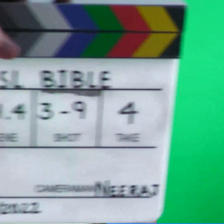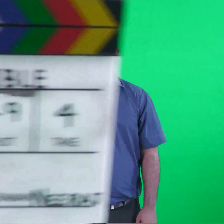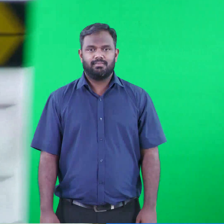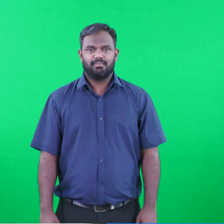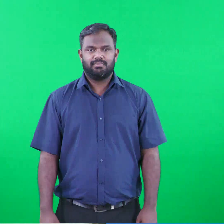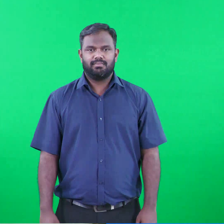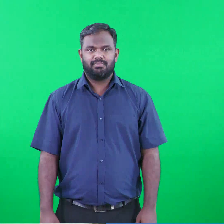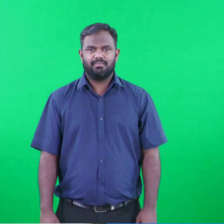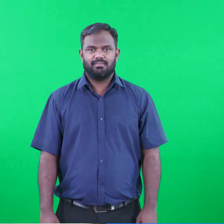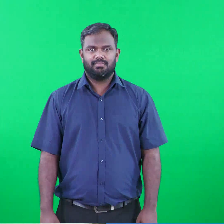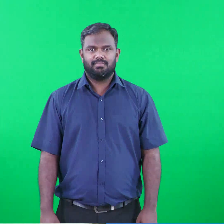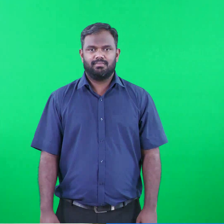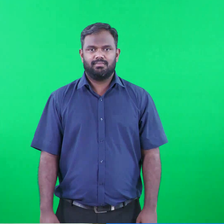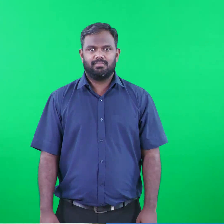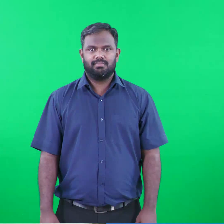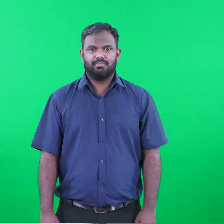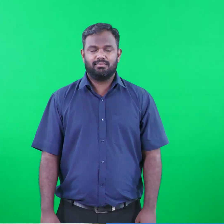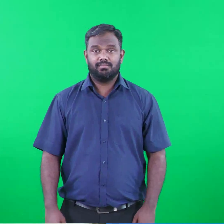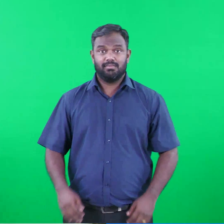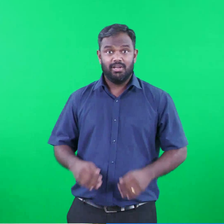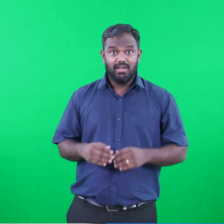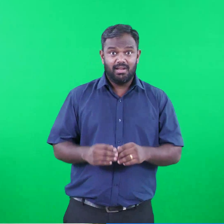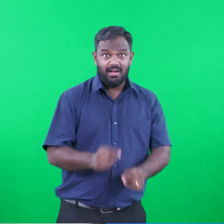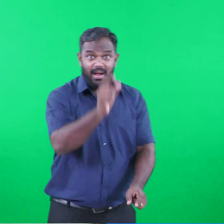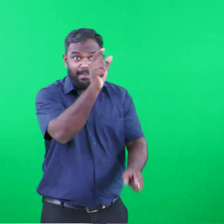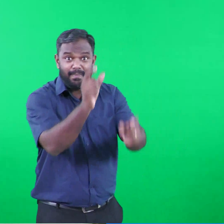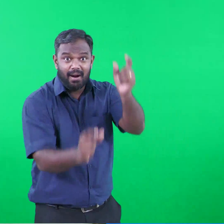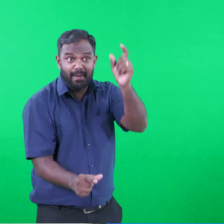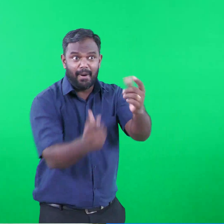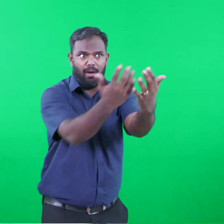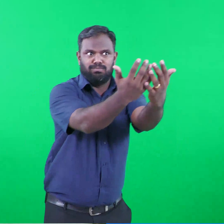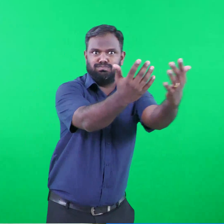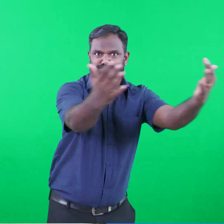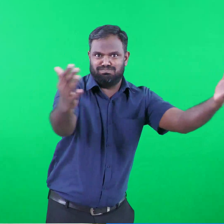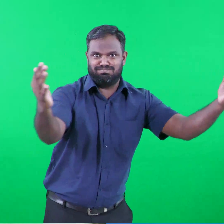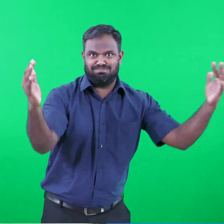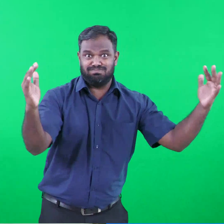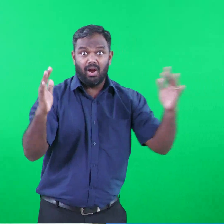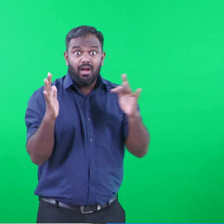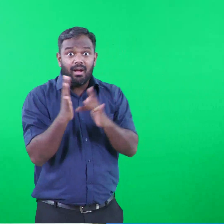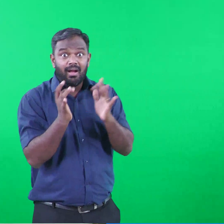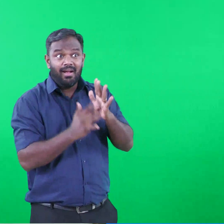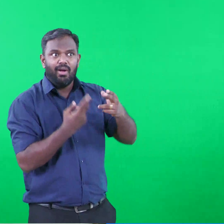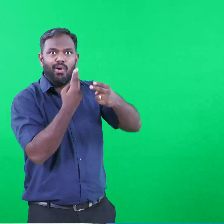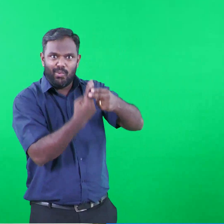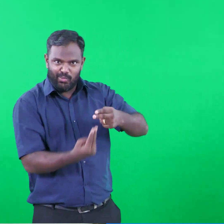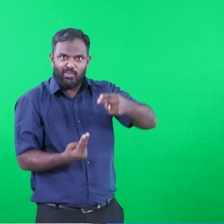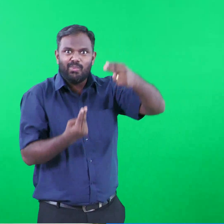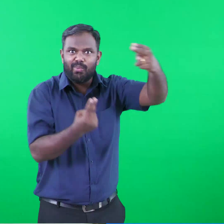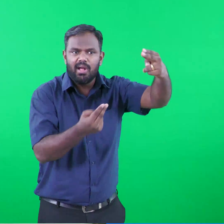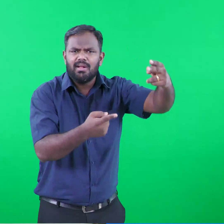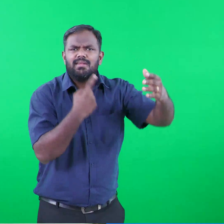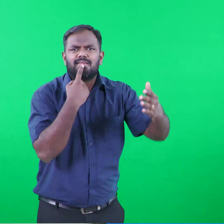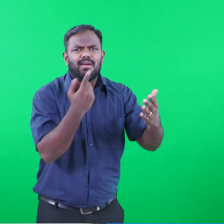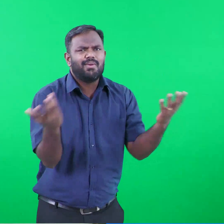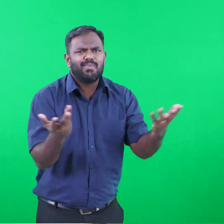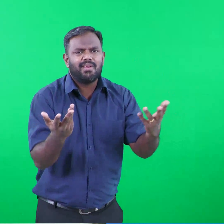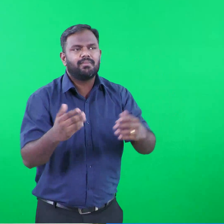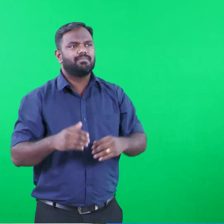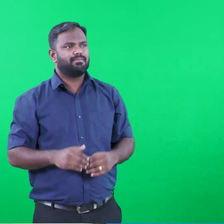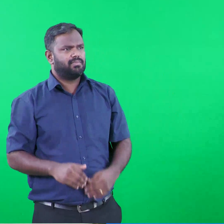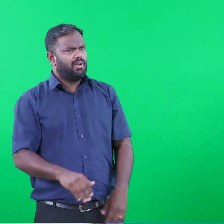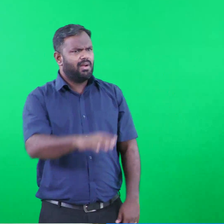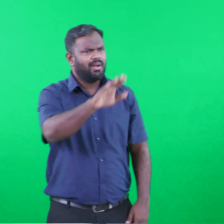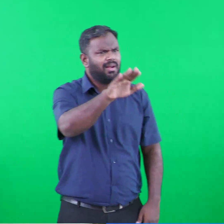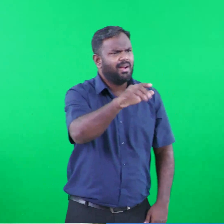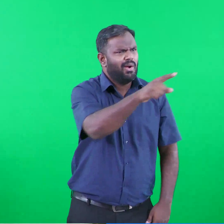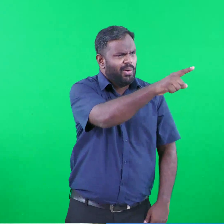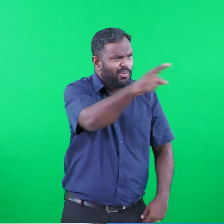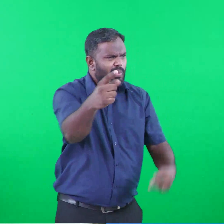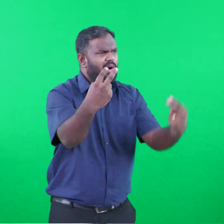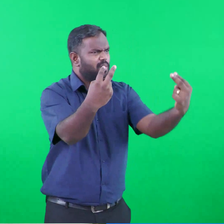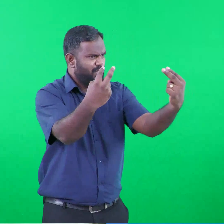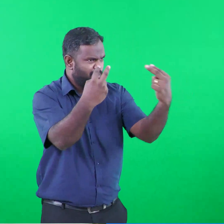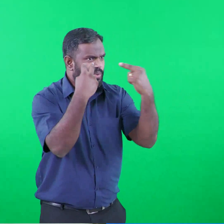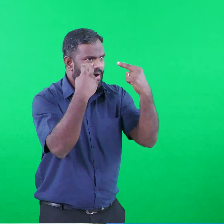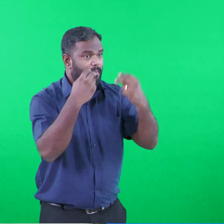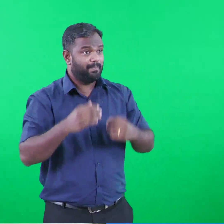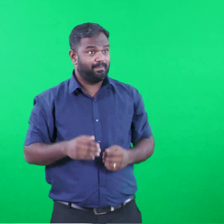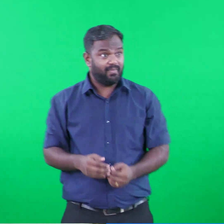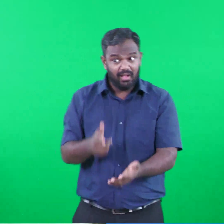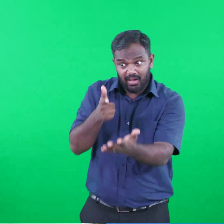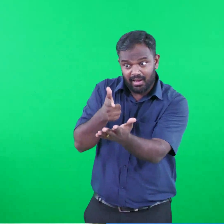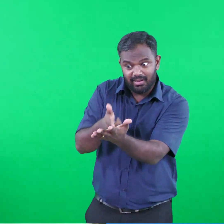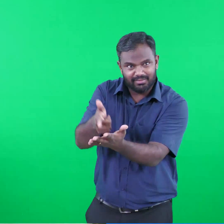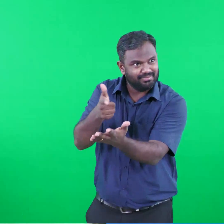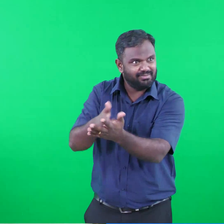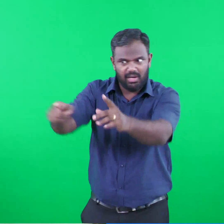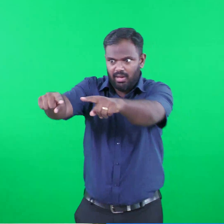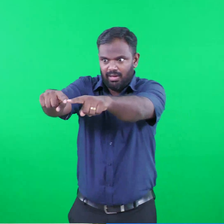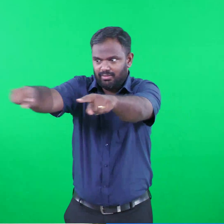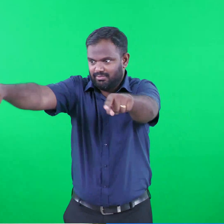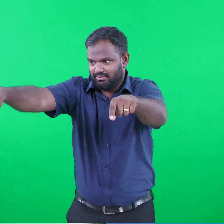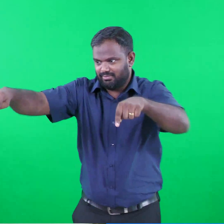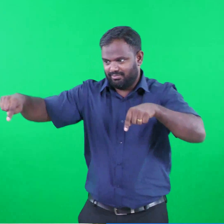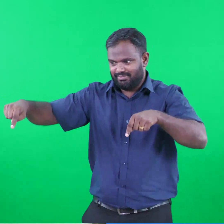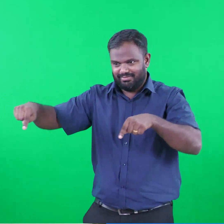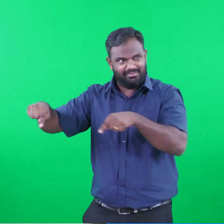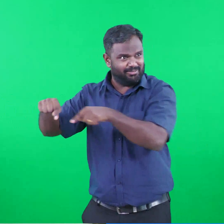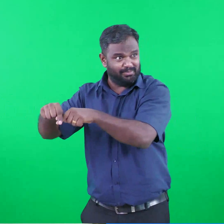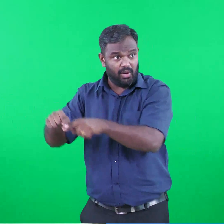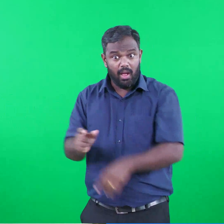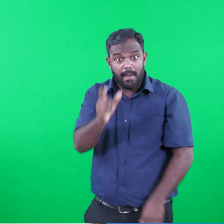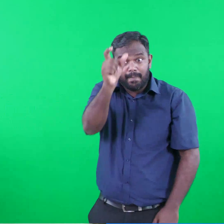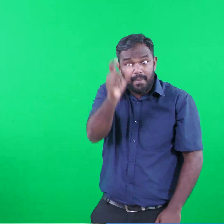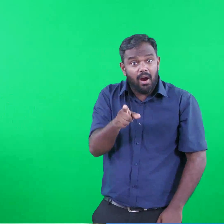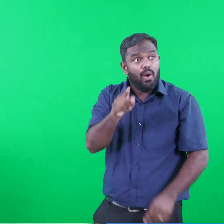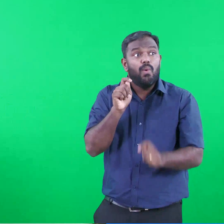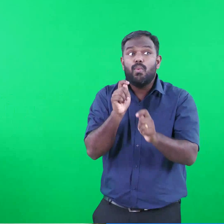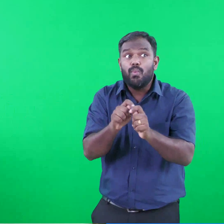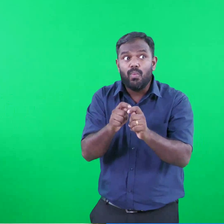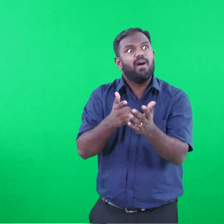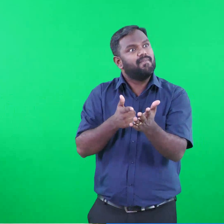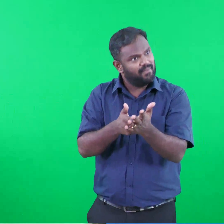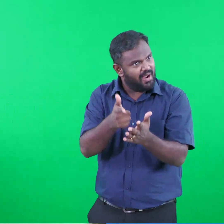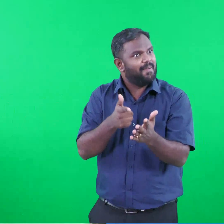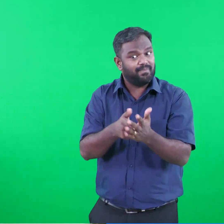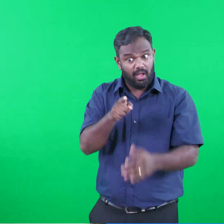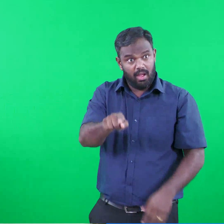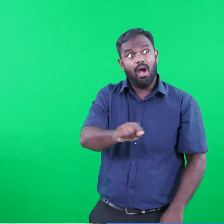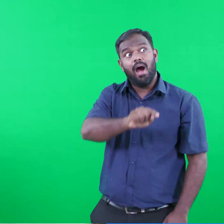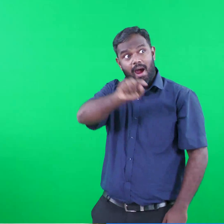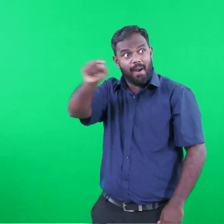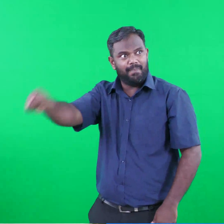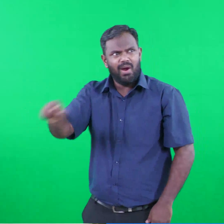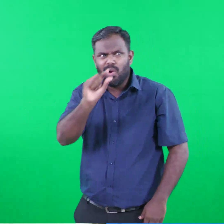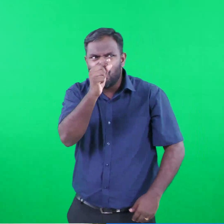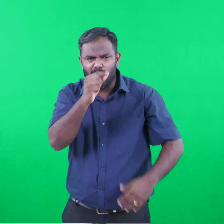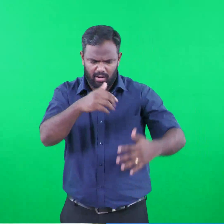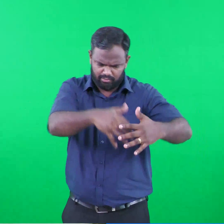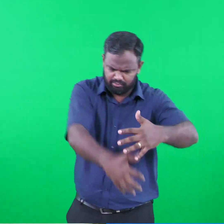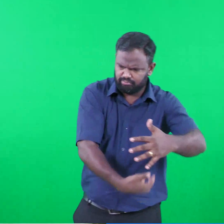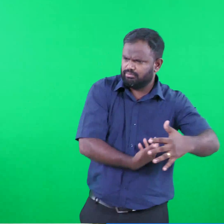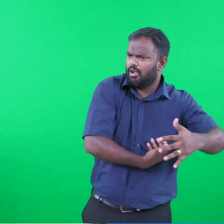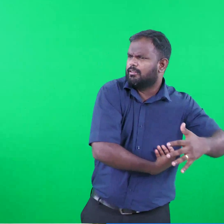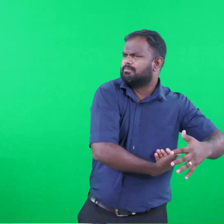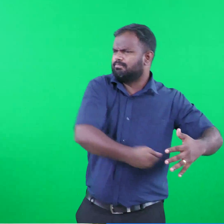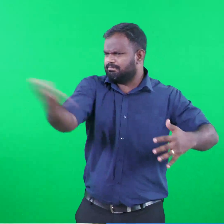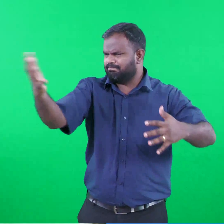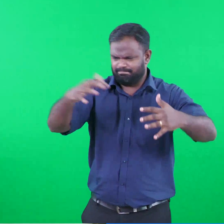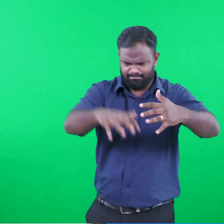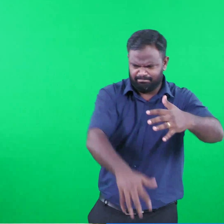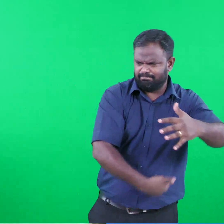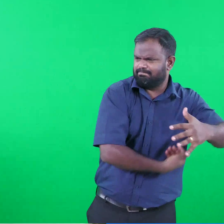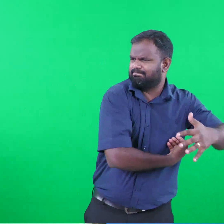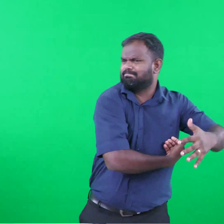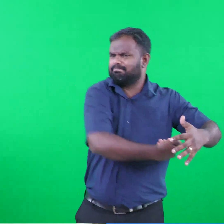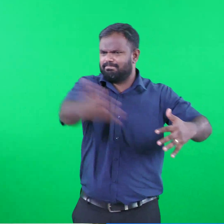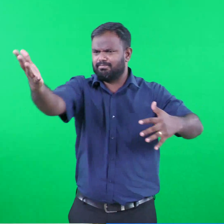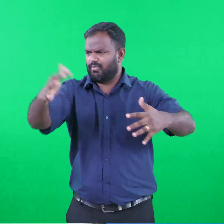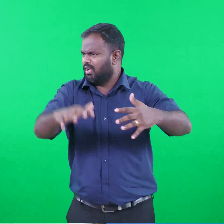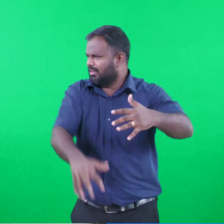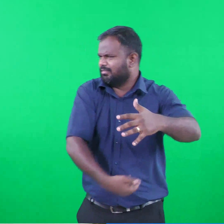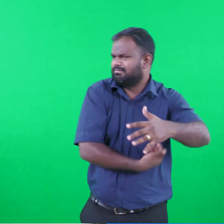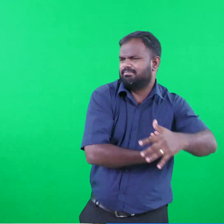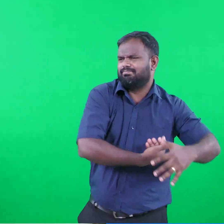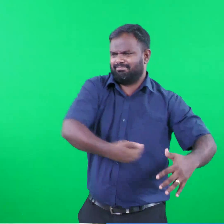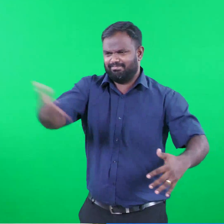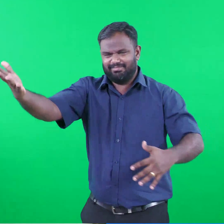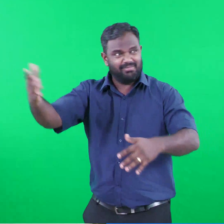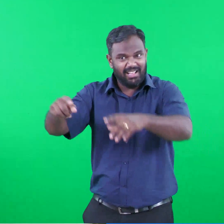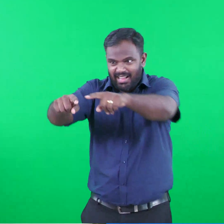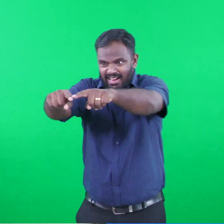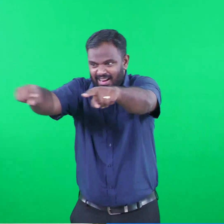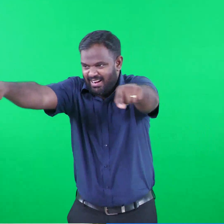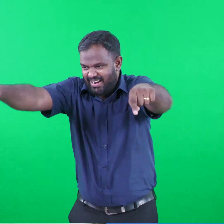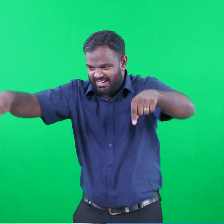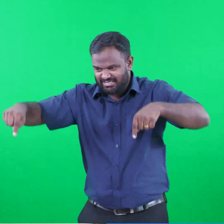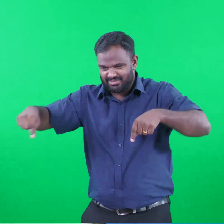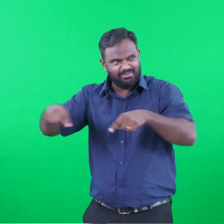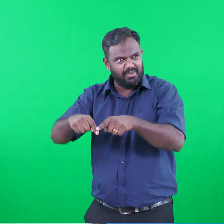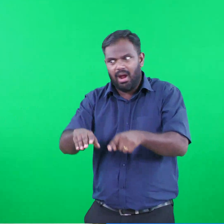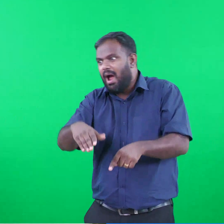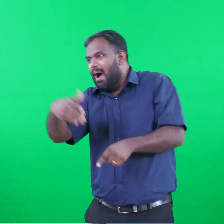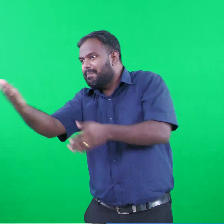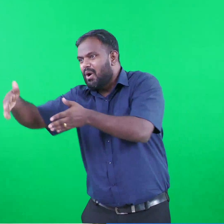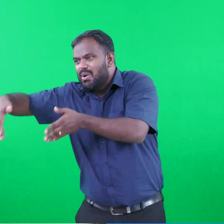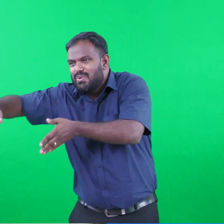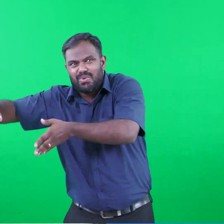"Listen! A farmer went out to sow his seed. And as he was sowing, some seed fell along the path, and the birds came and devoured it.